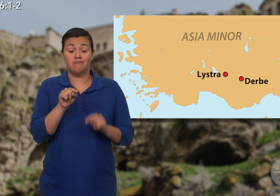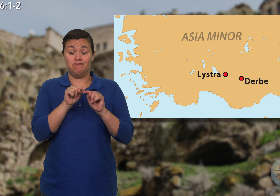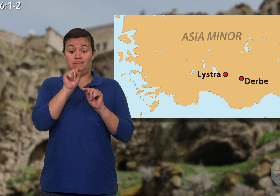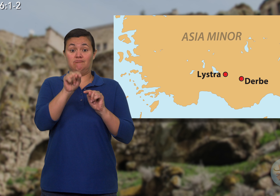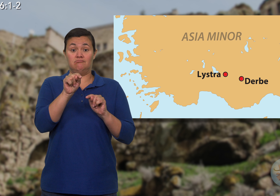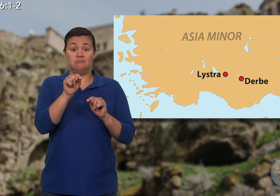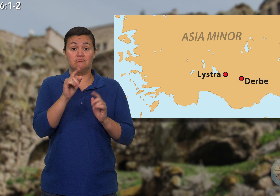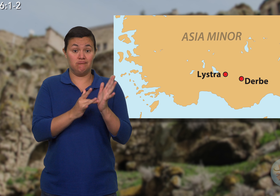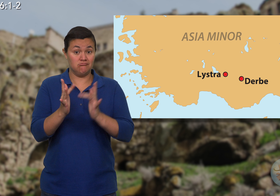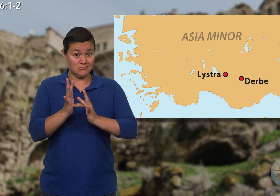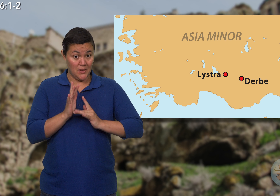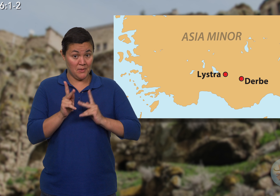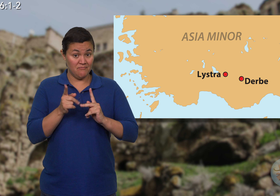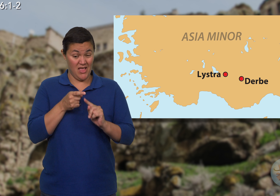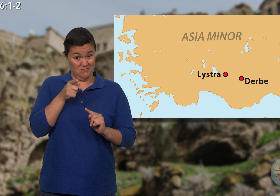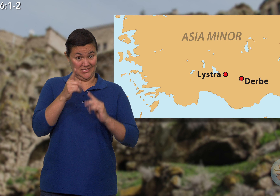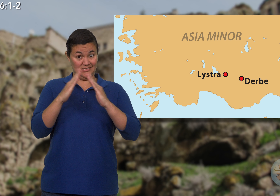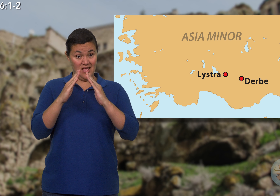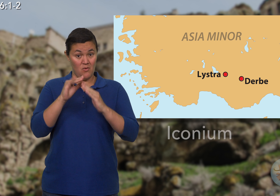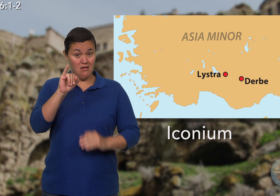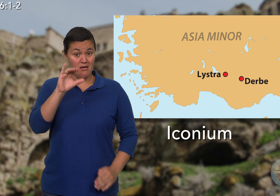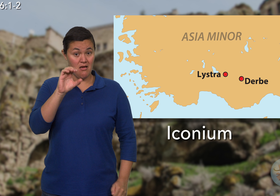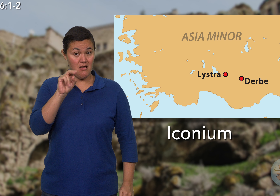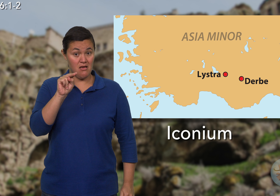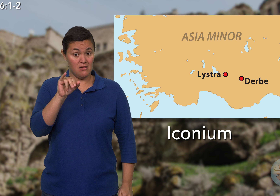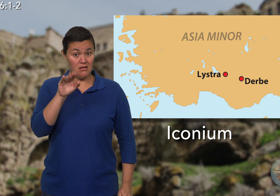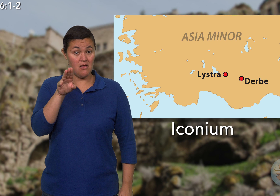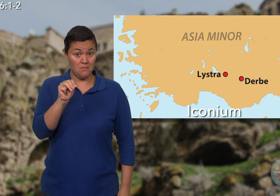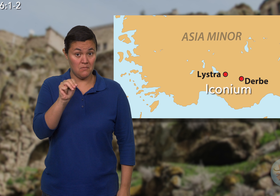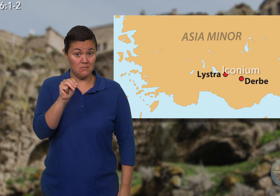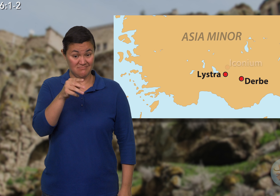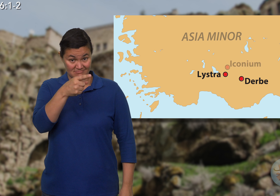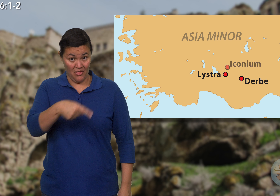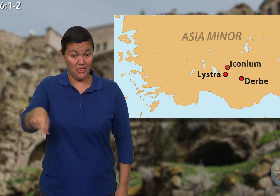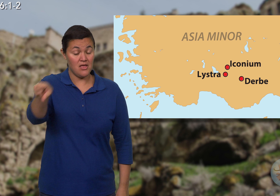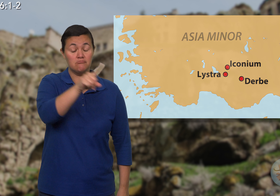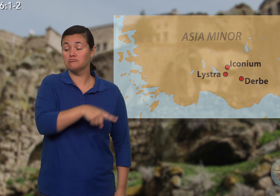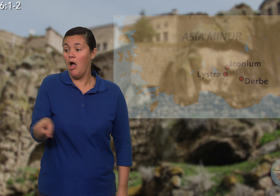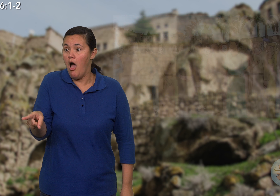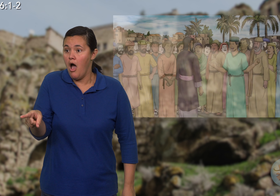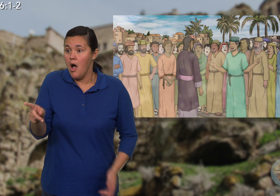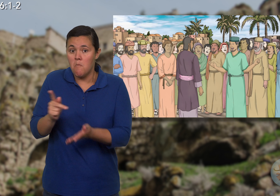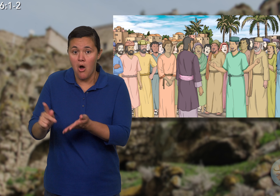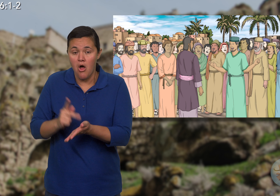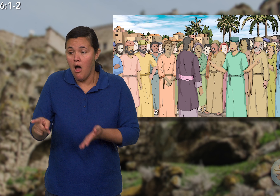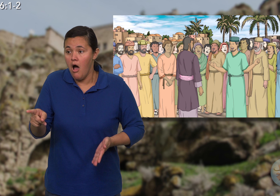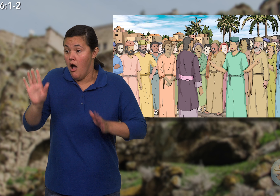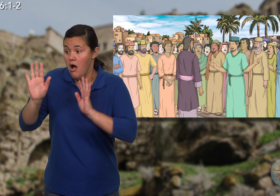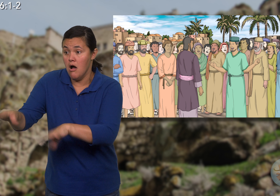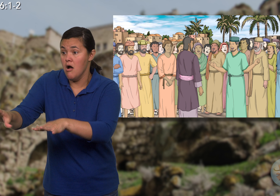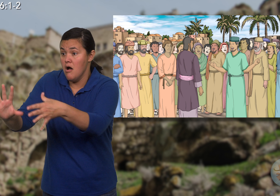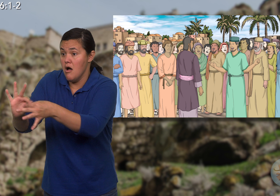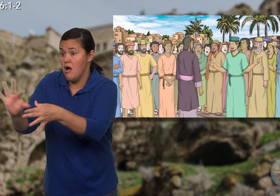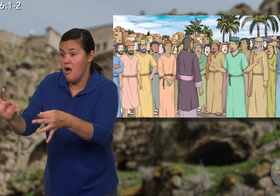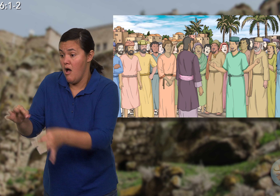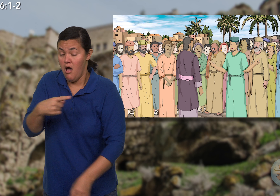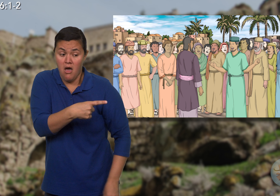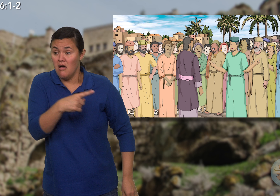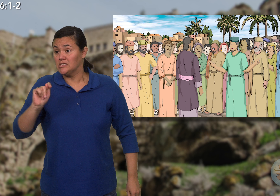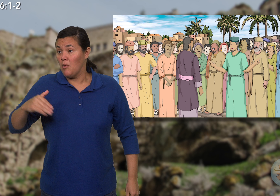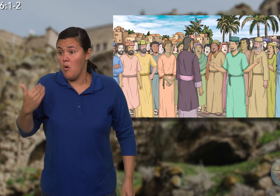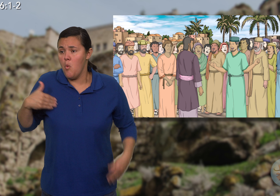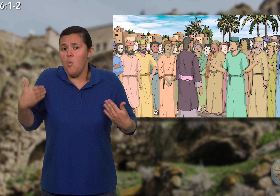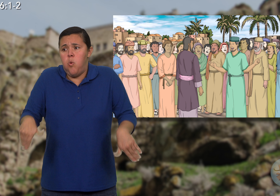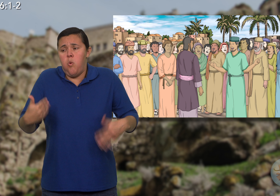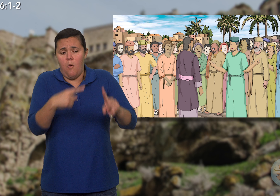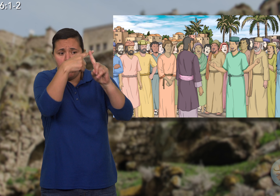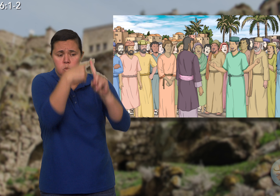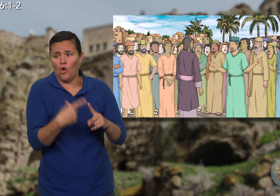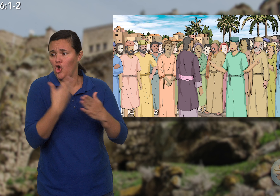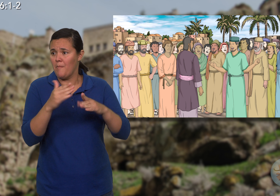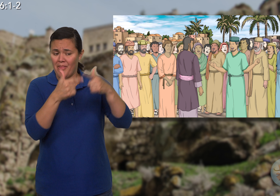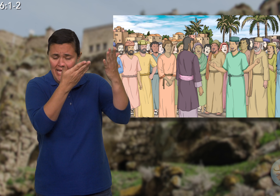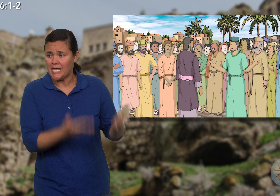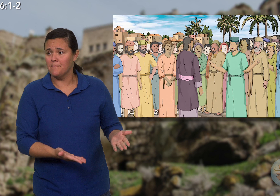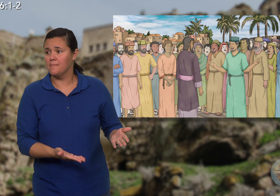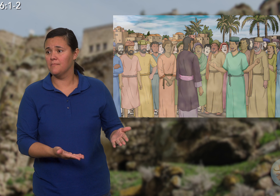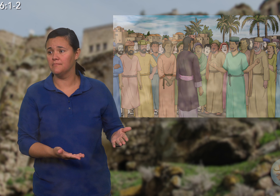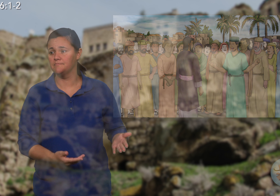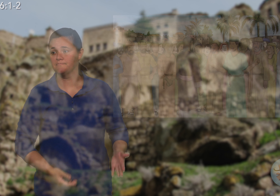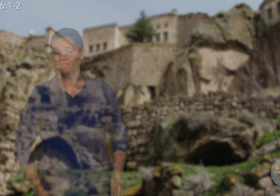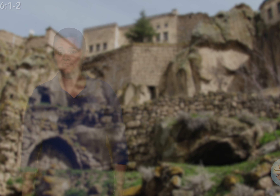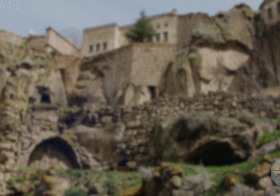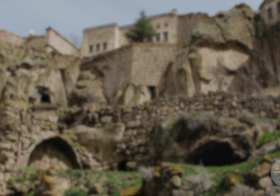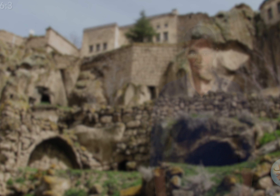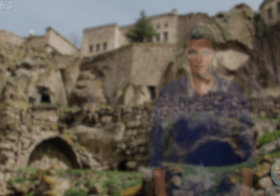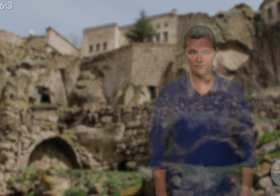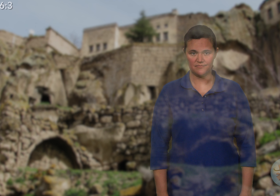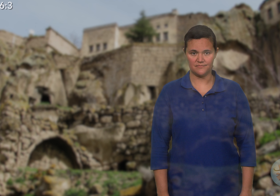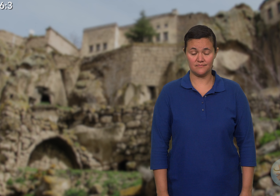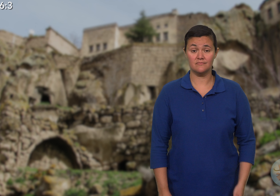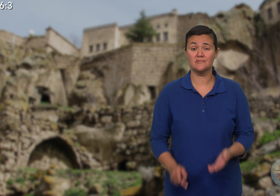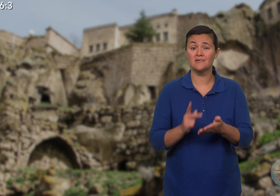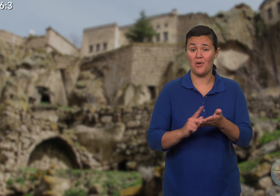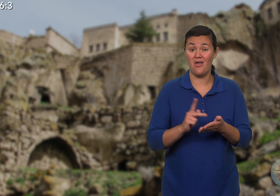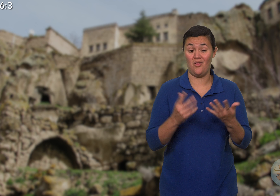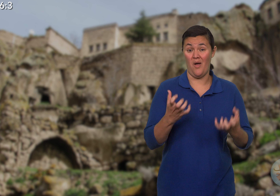The brothers in Lystra and Iconium spoke well of him.